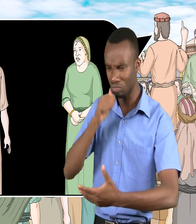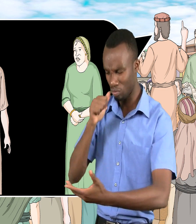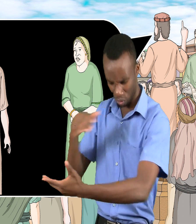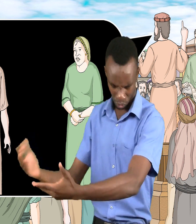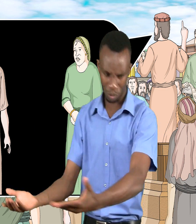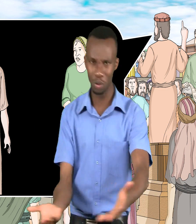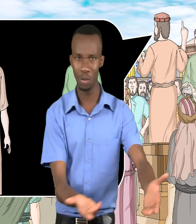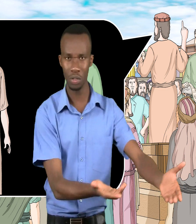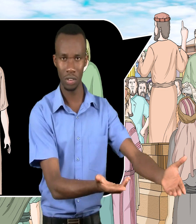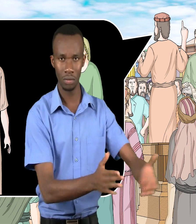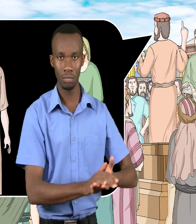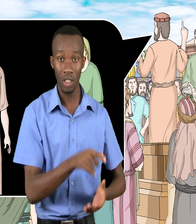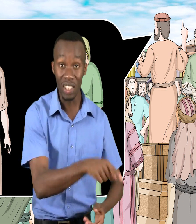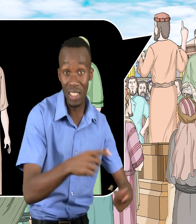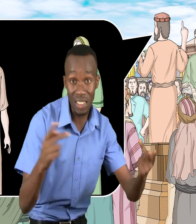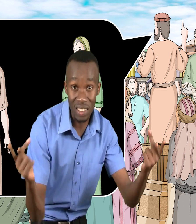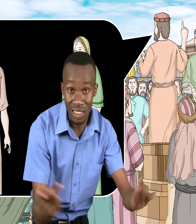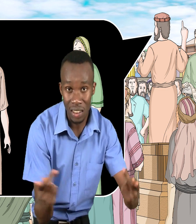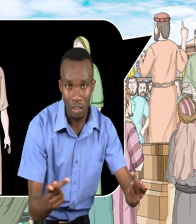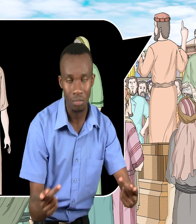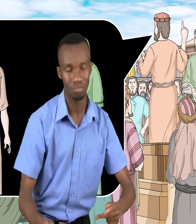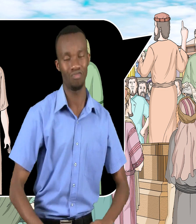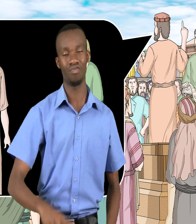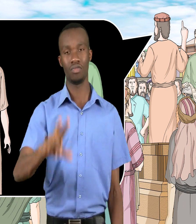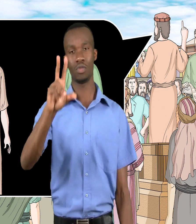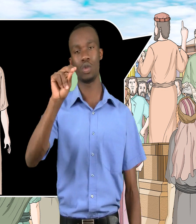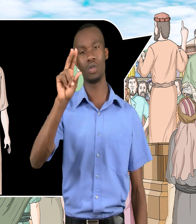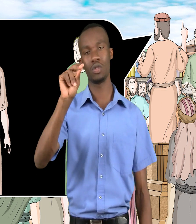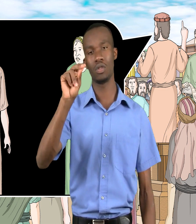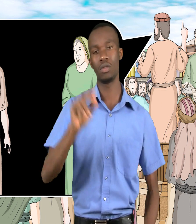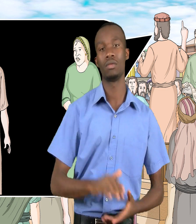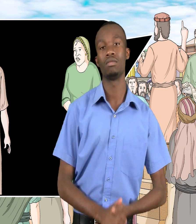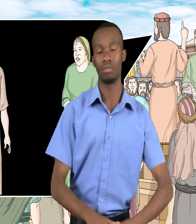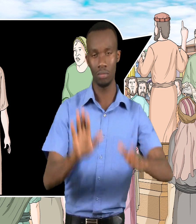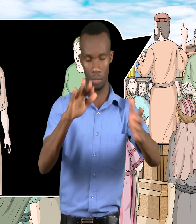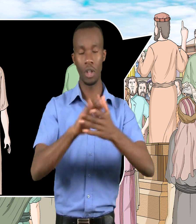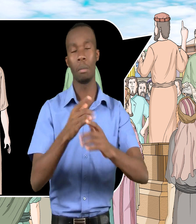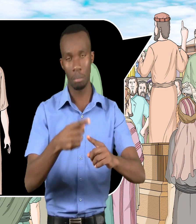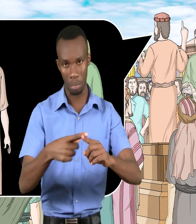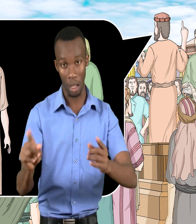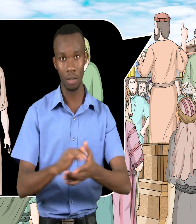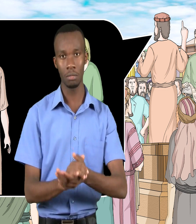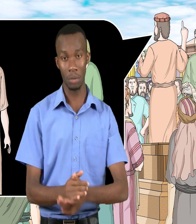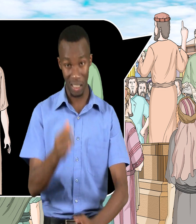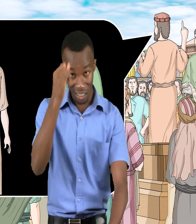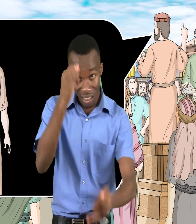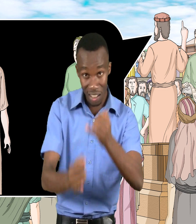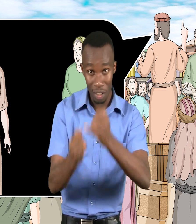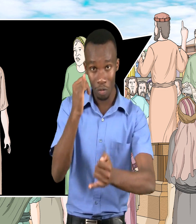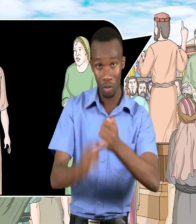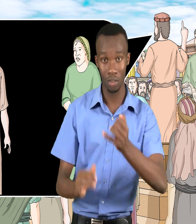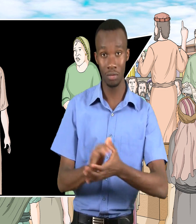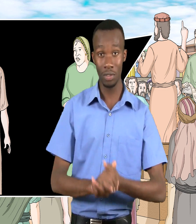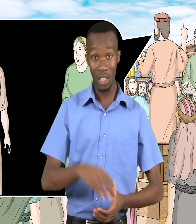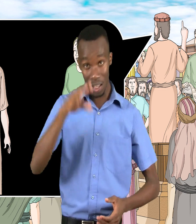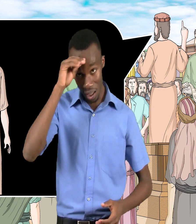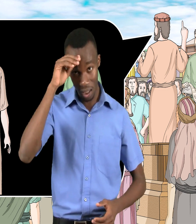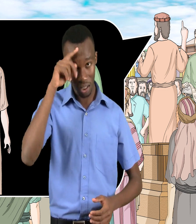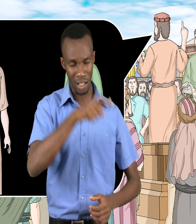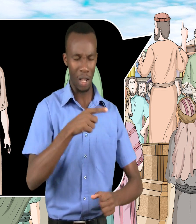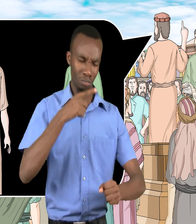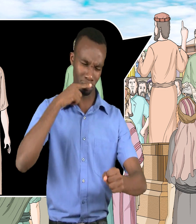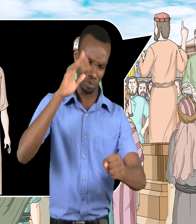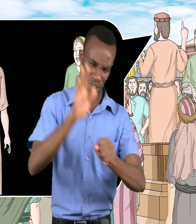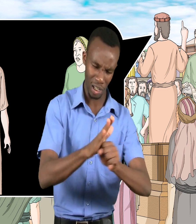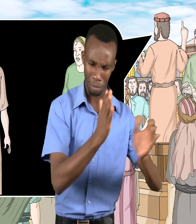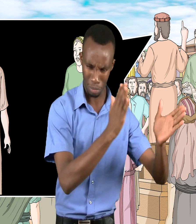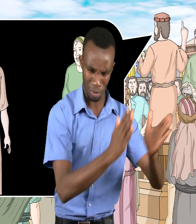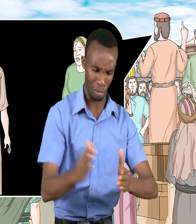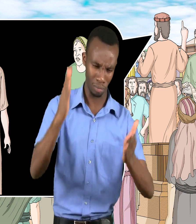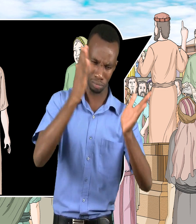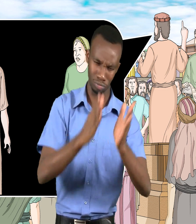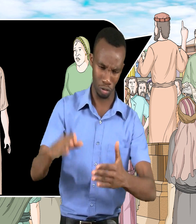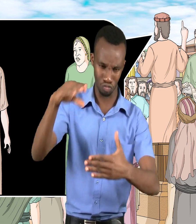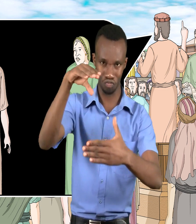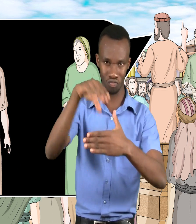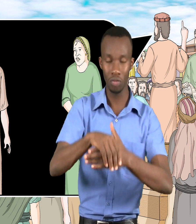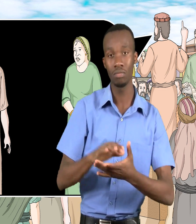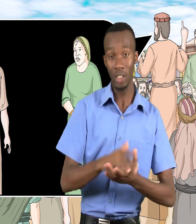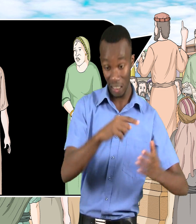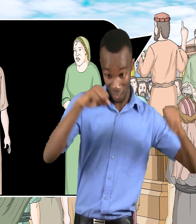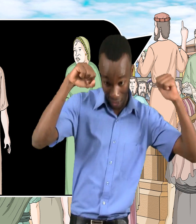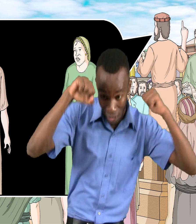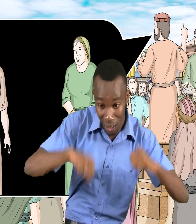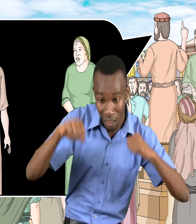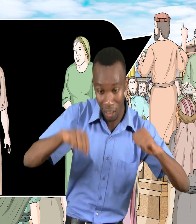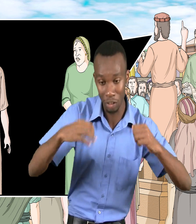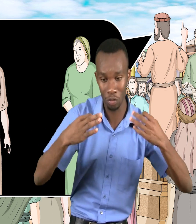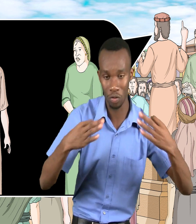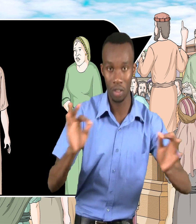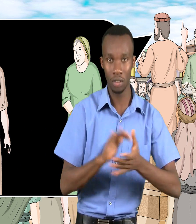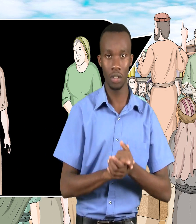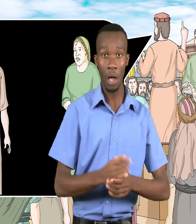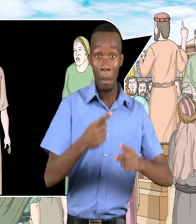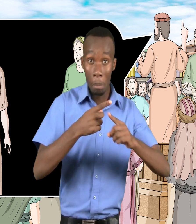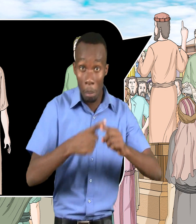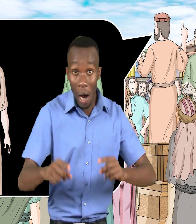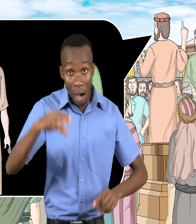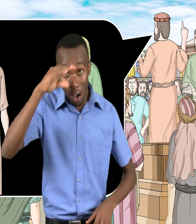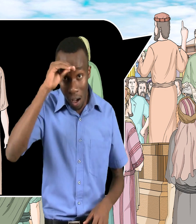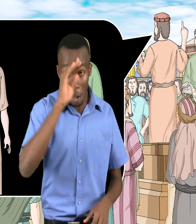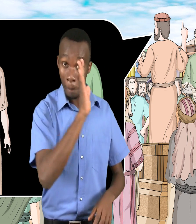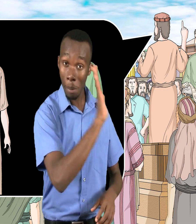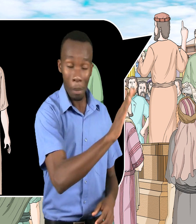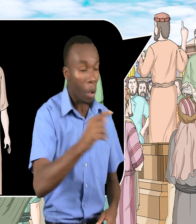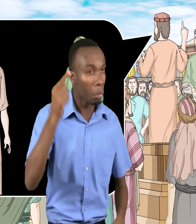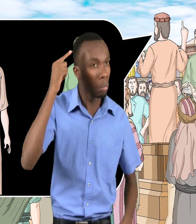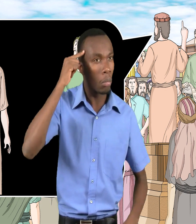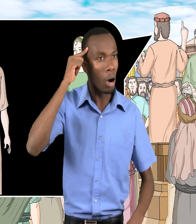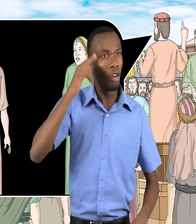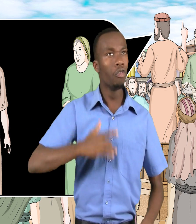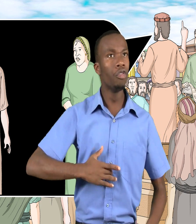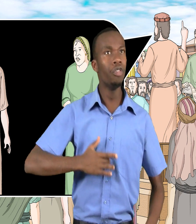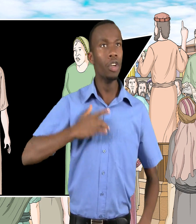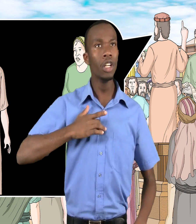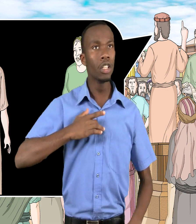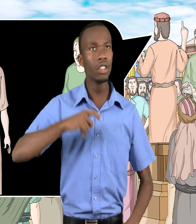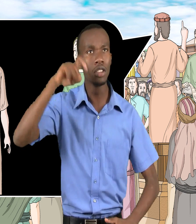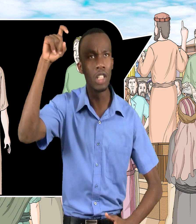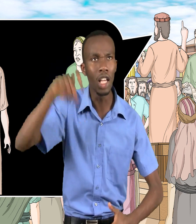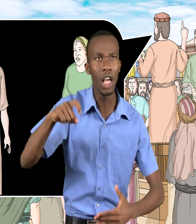he is not sinning; they should get married.